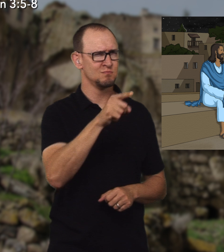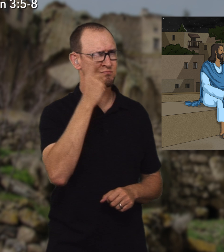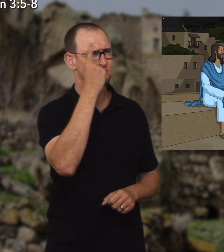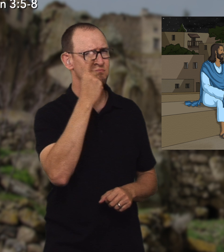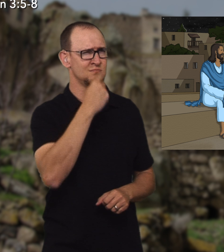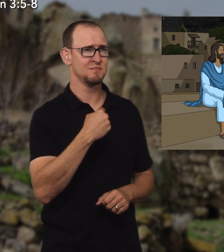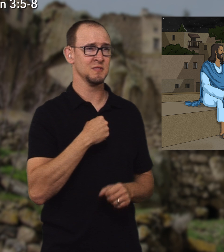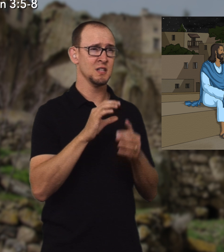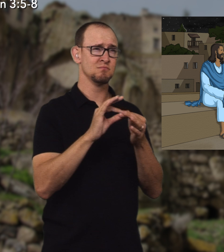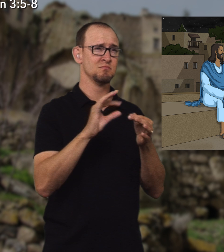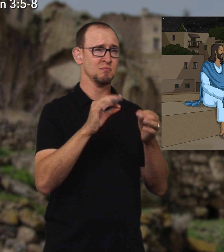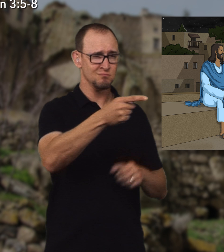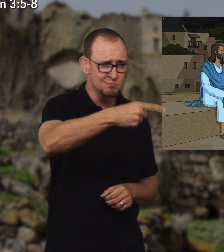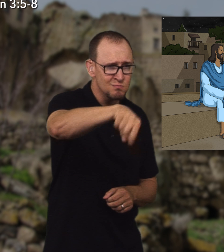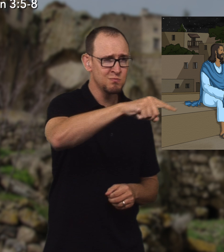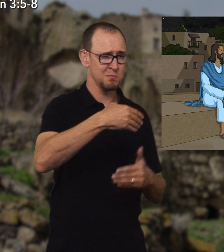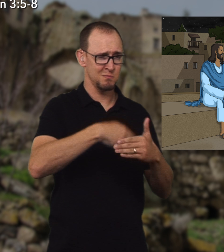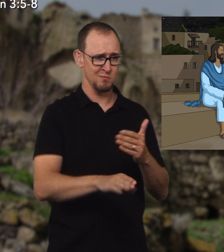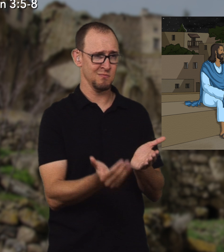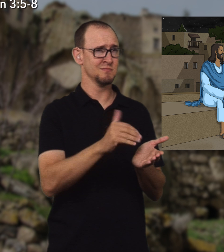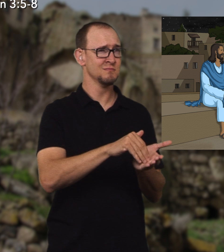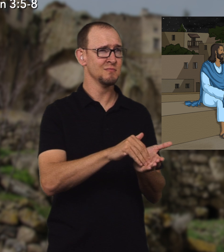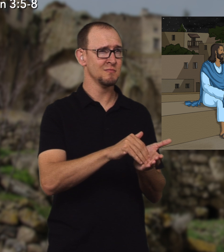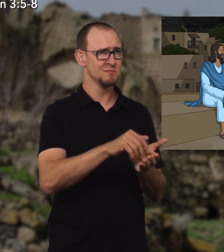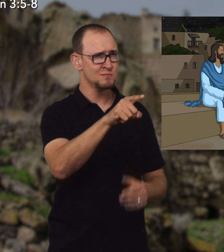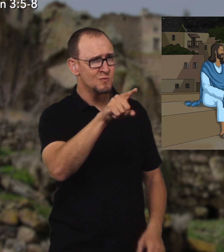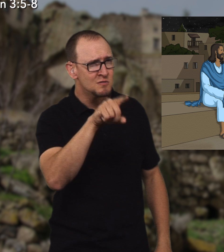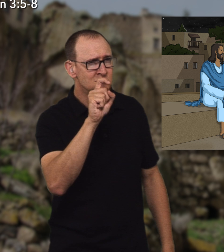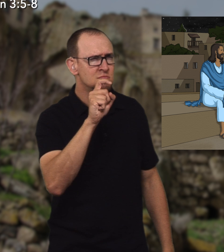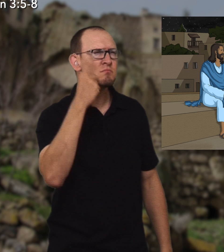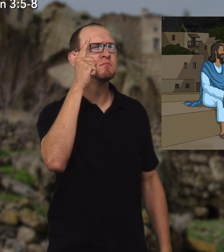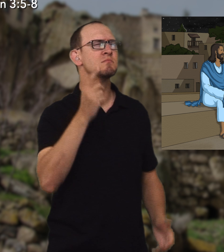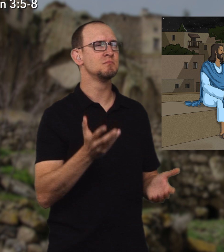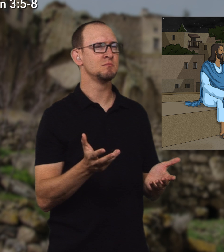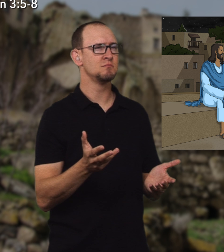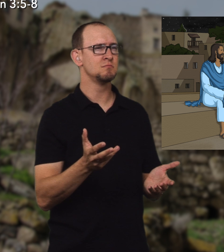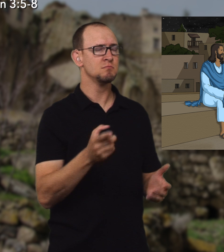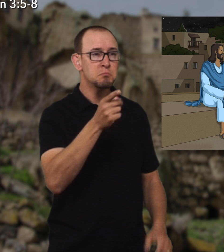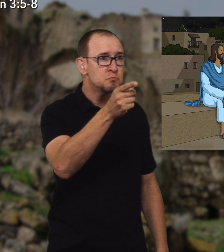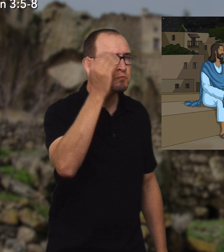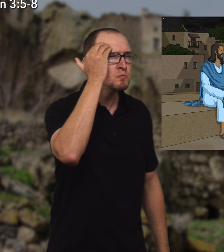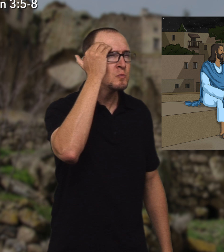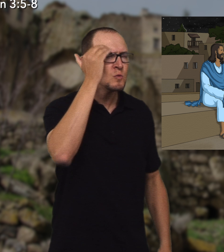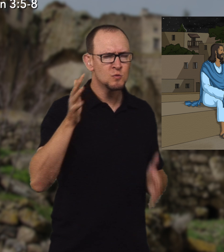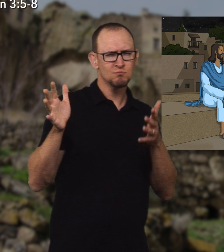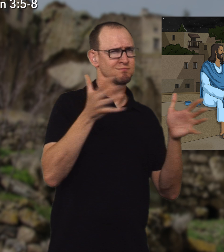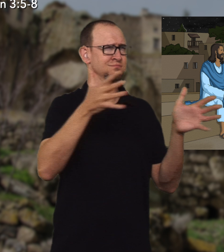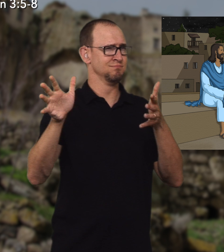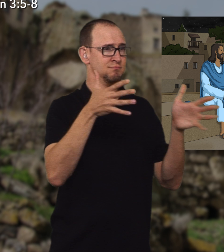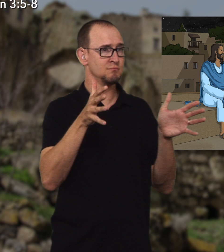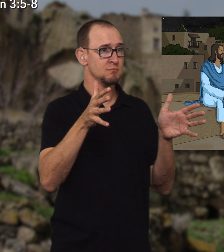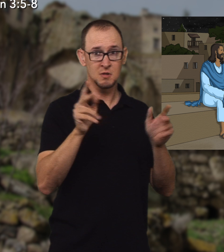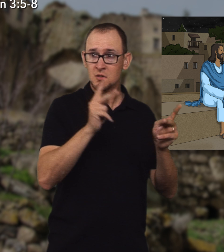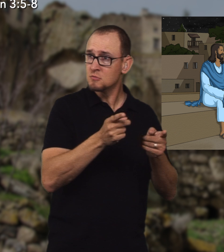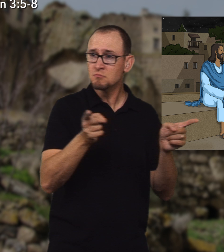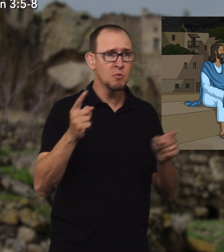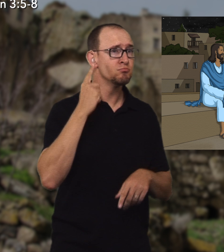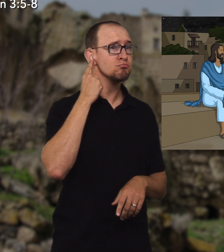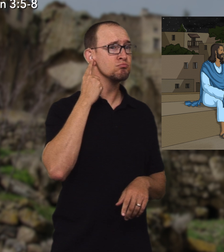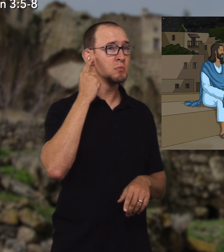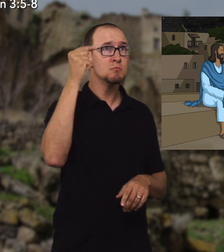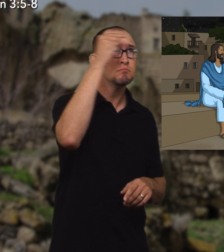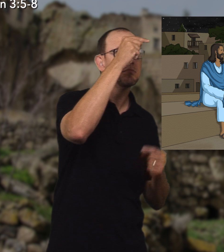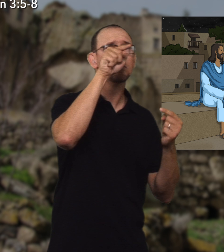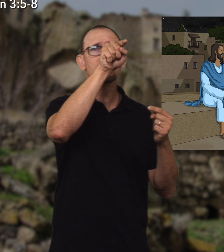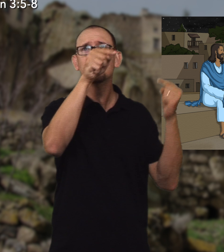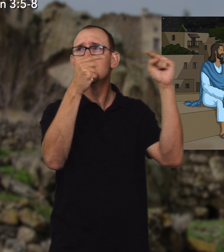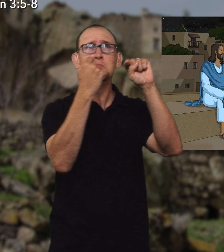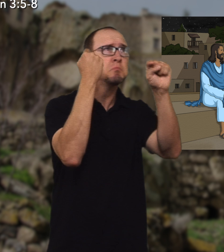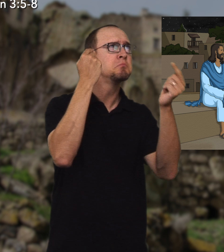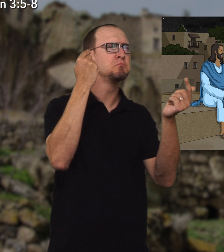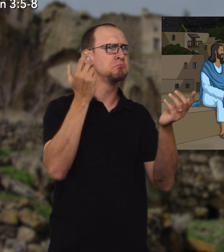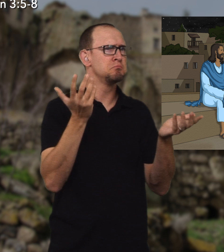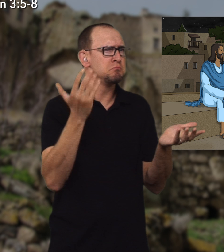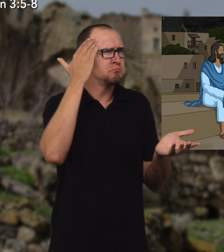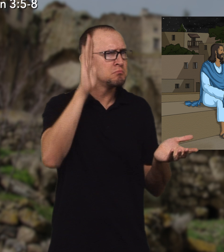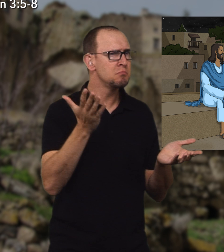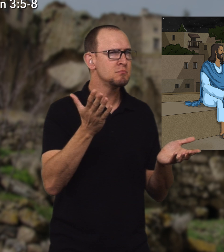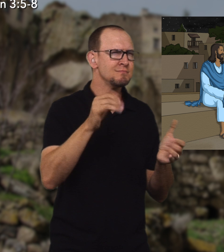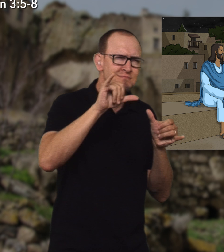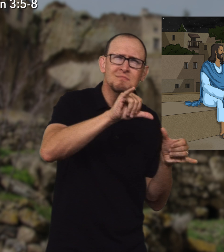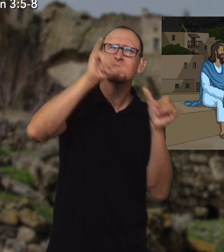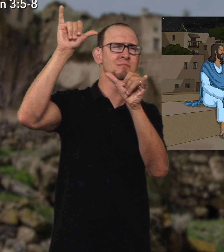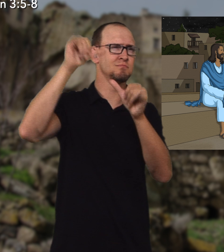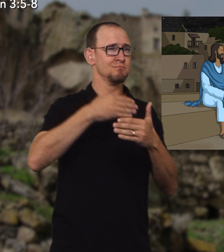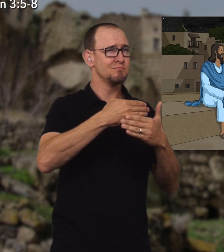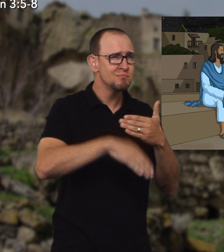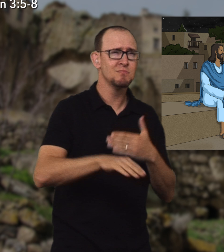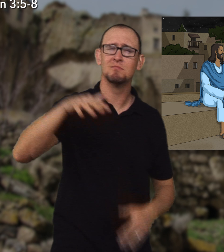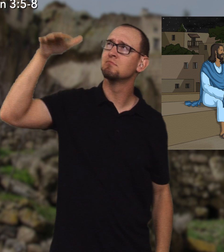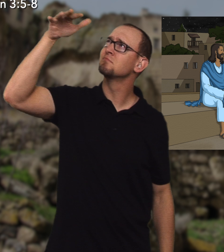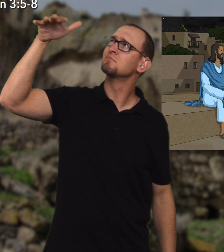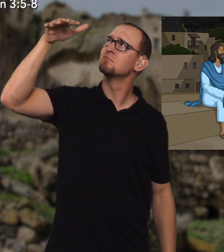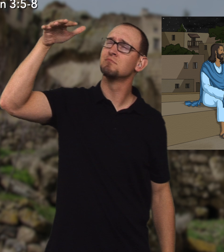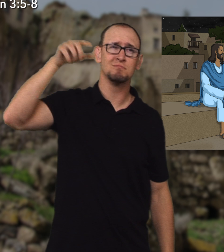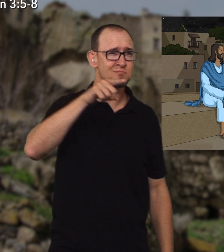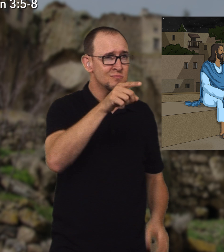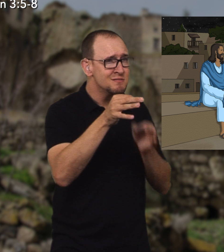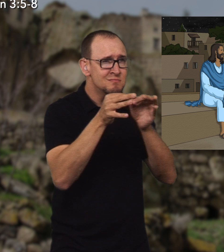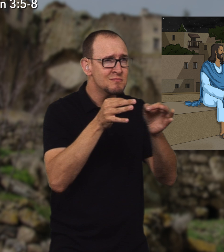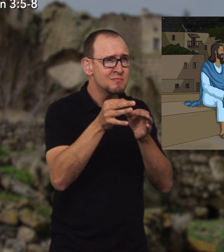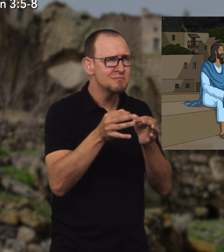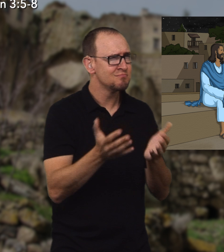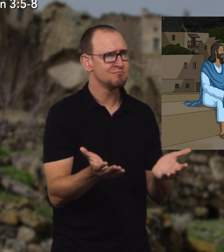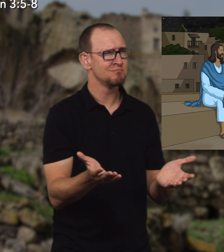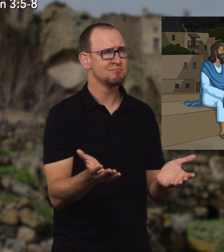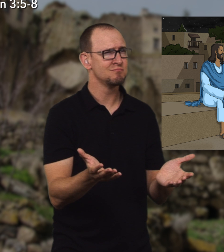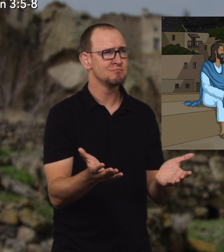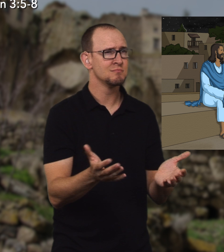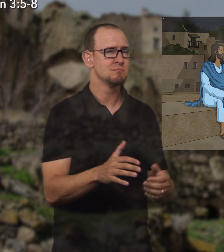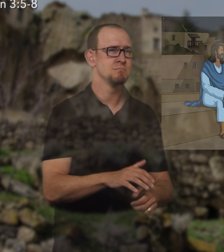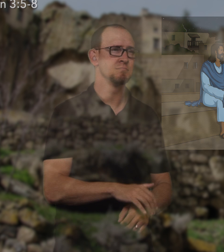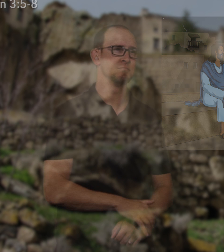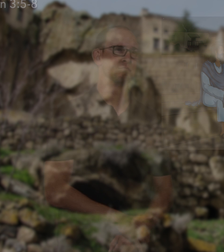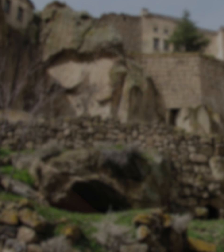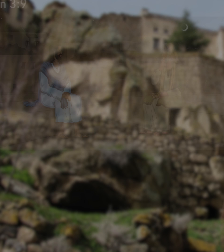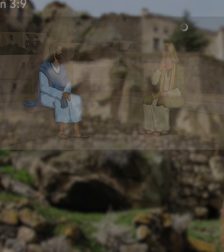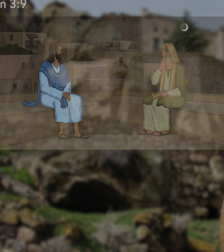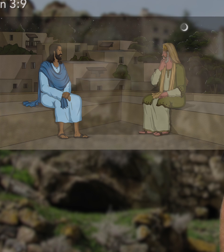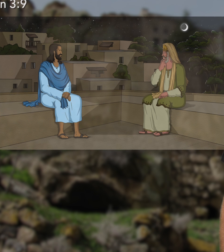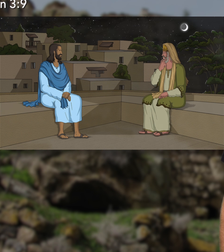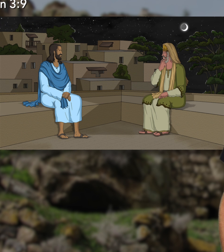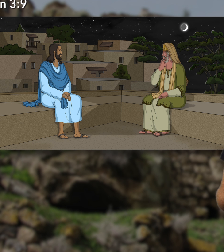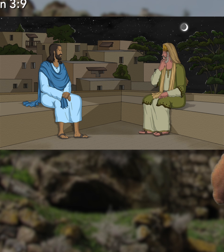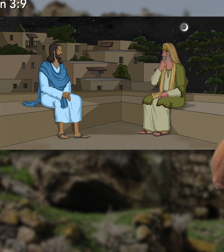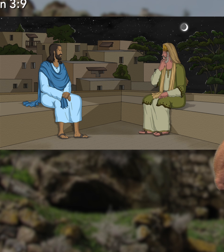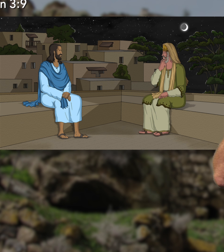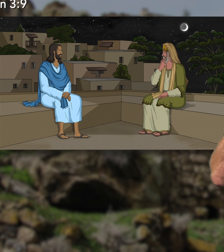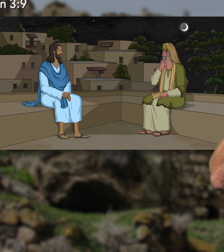You hear its sound, but you do not know where it comes from or where it is going. So it is with everyone born of the Spirit.”